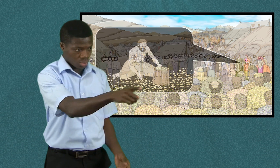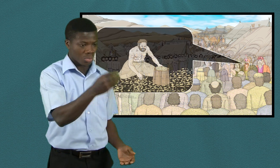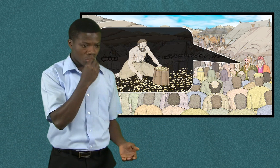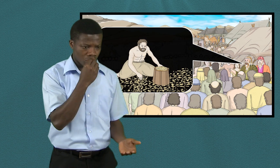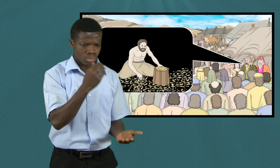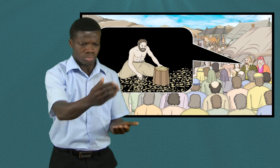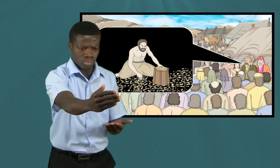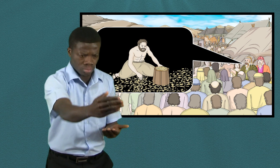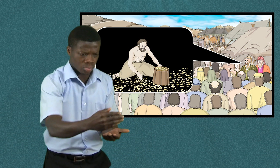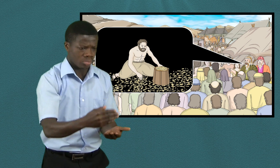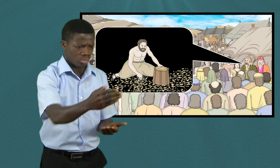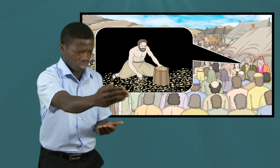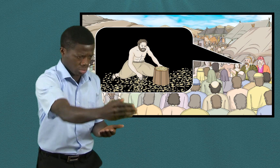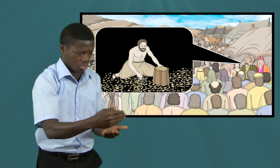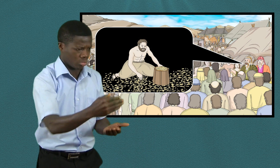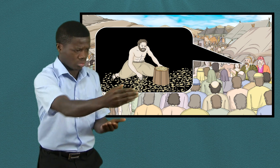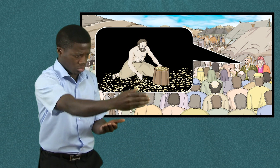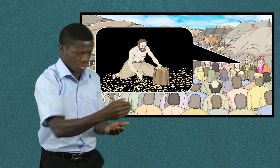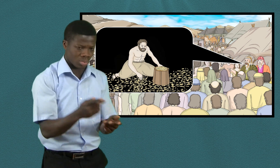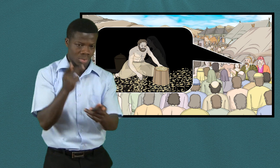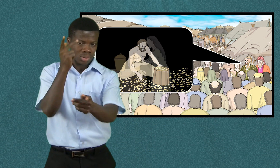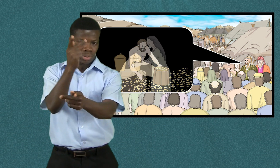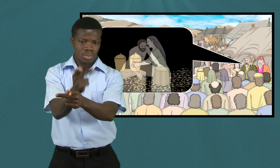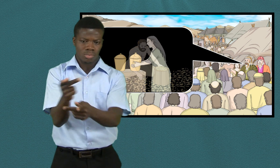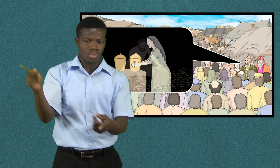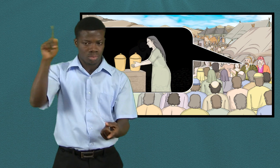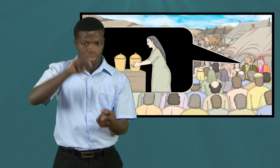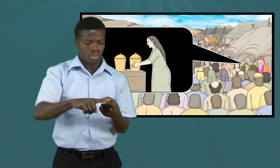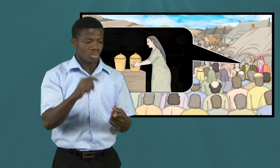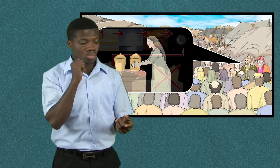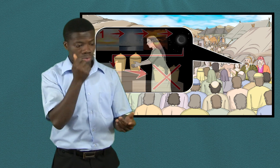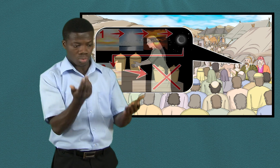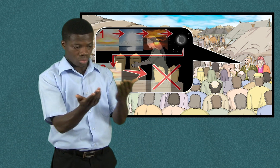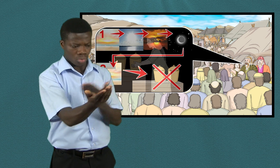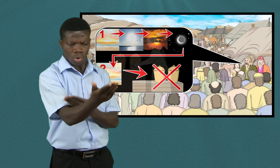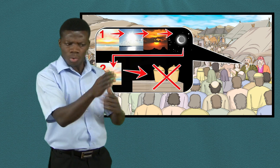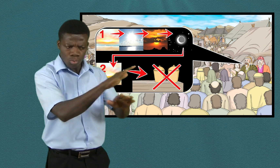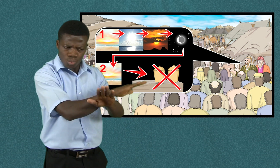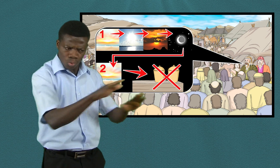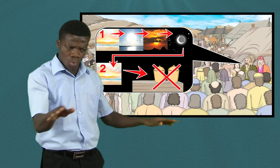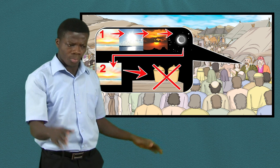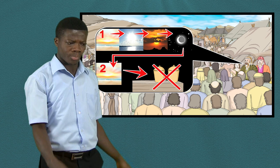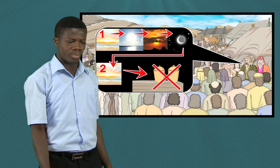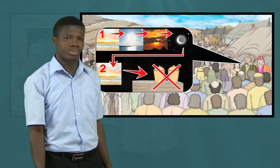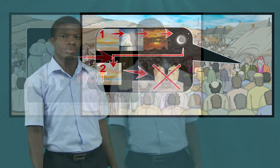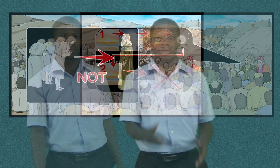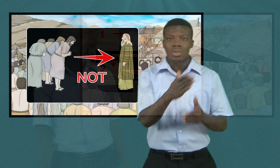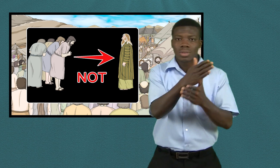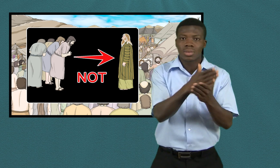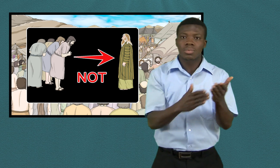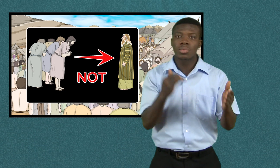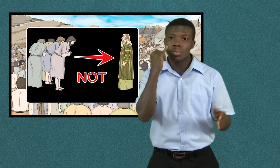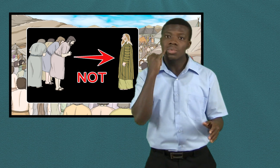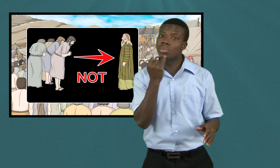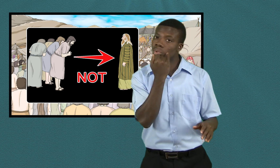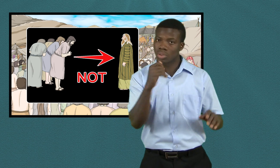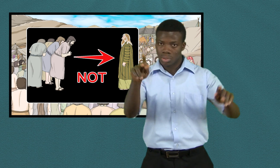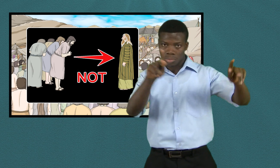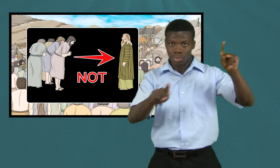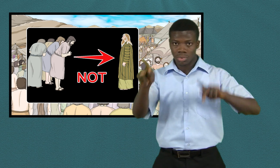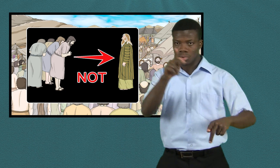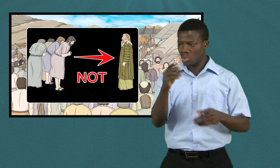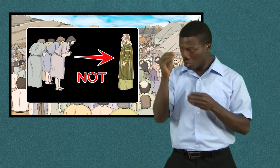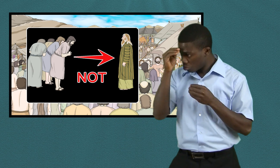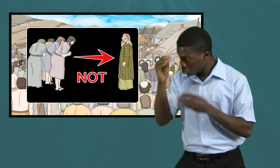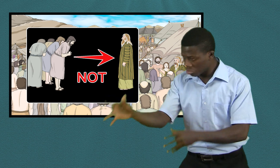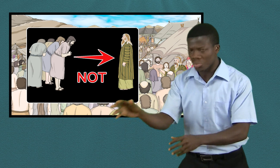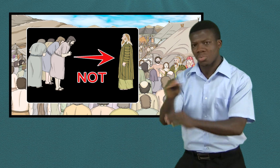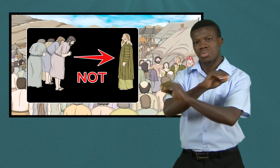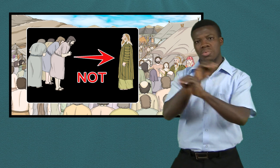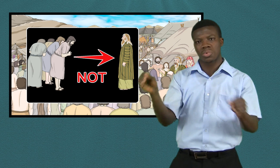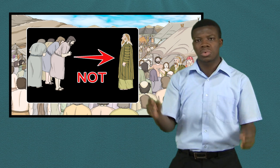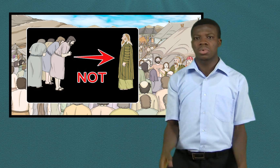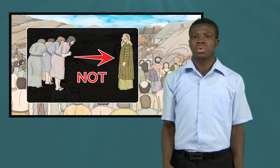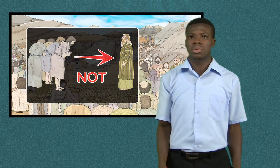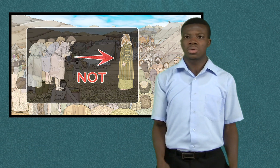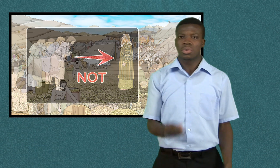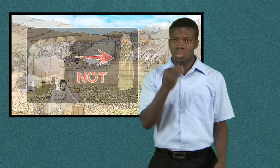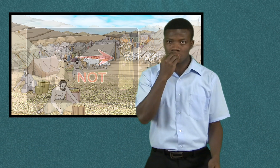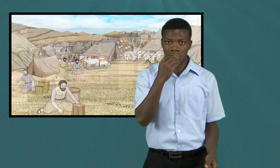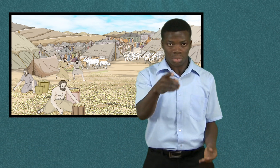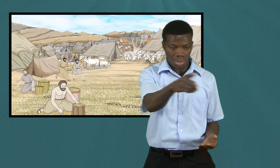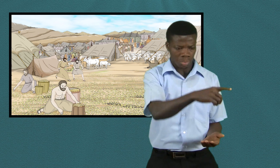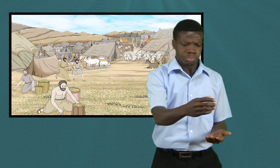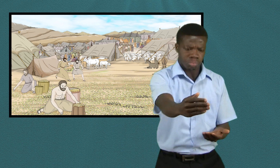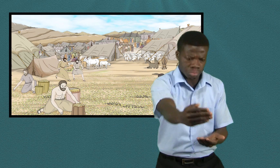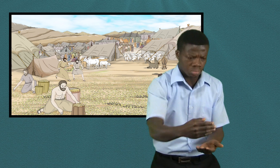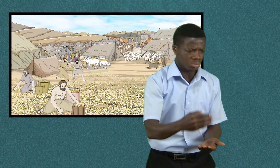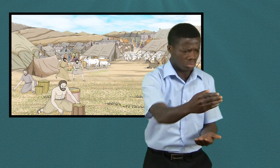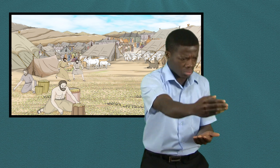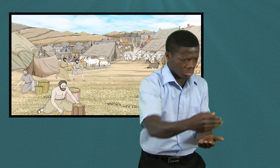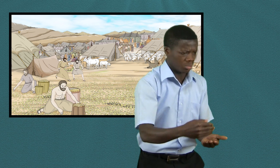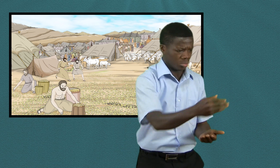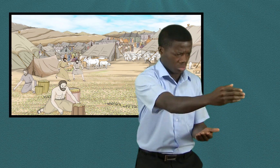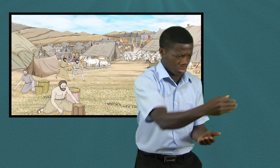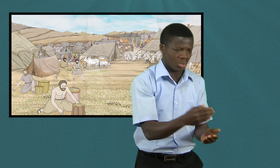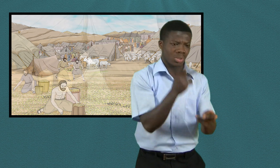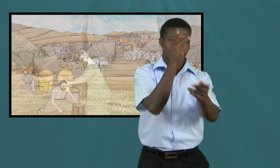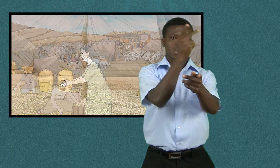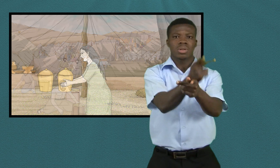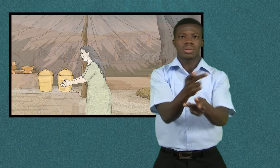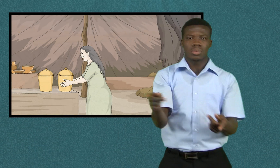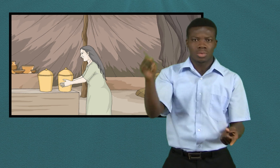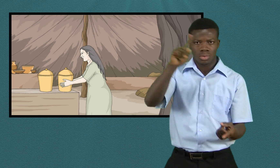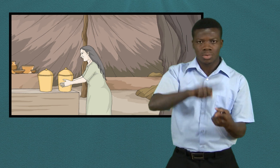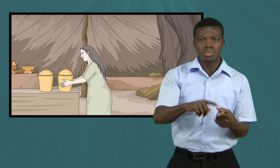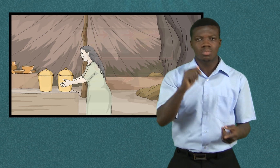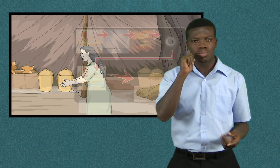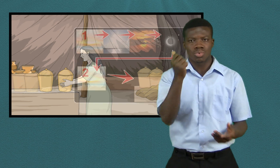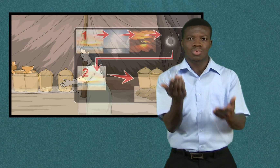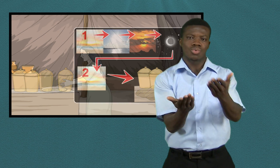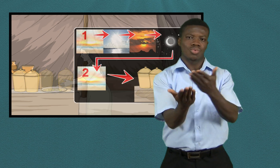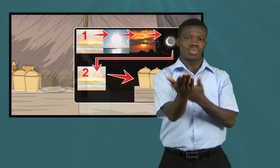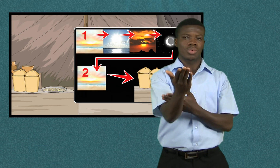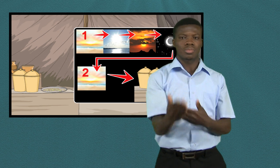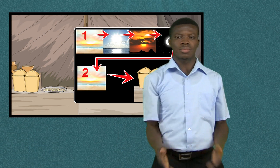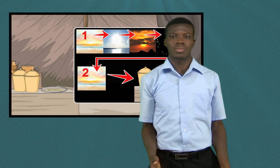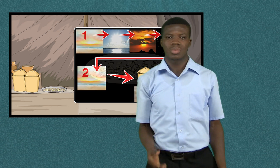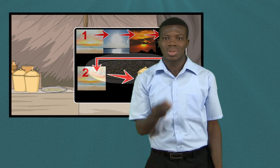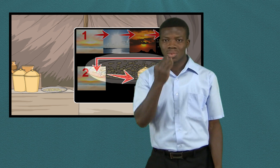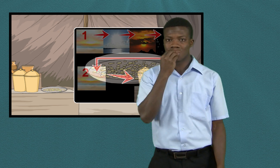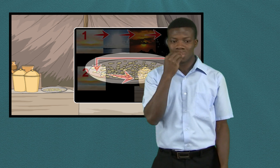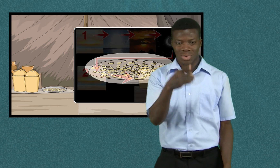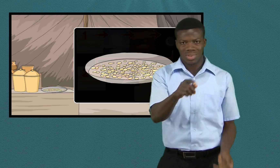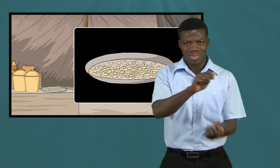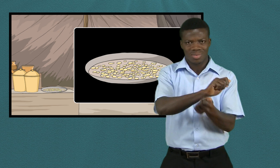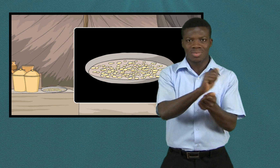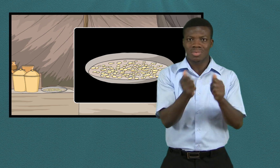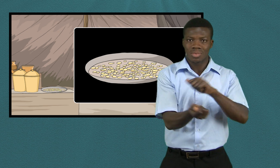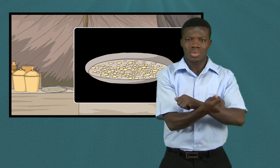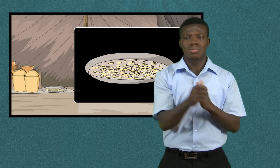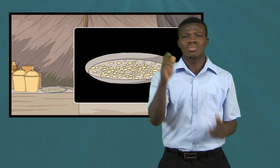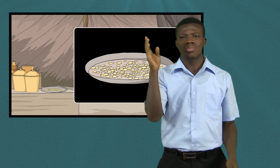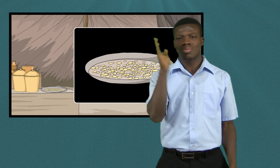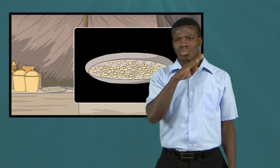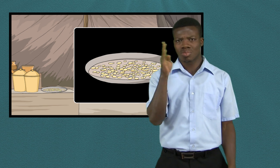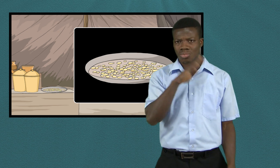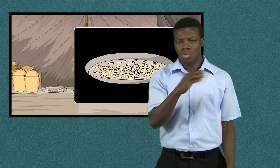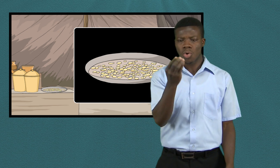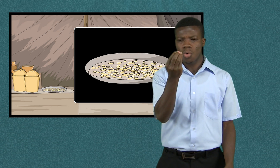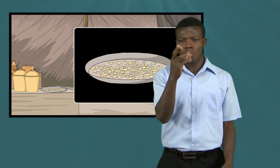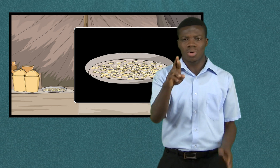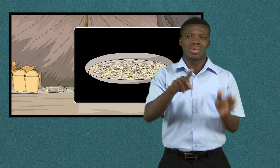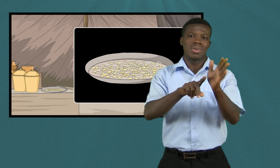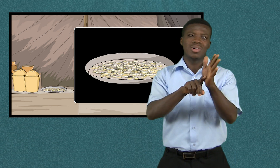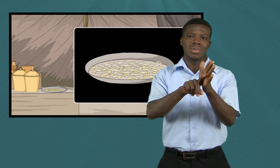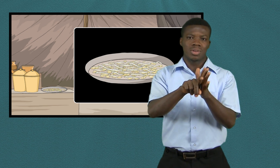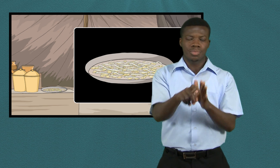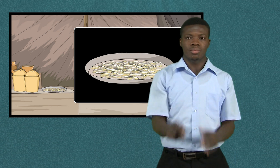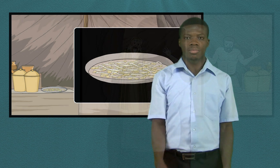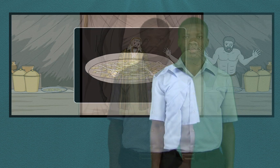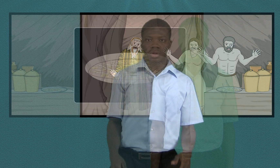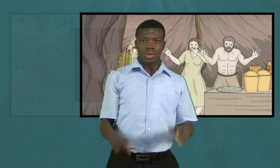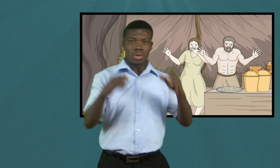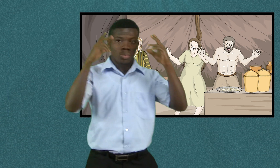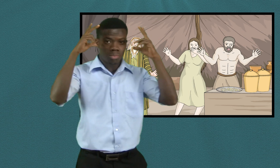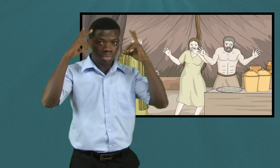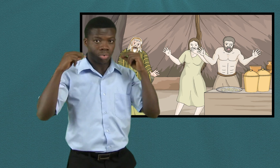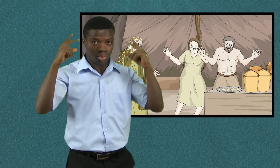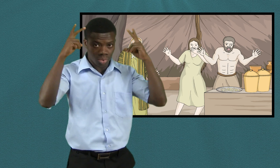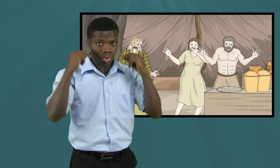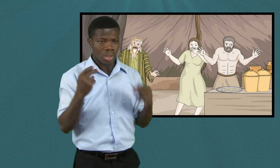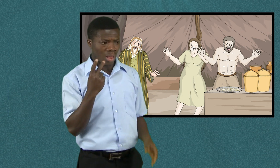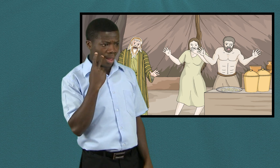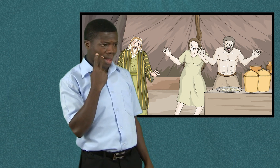Then Moses said to them, “No one may keep any of it until morning.” But they did not listen to Moses; some people left part of it until morning, and it became infested with maggots and began to smell.